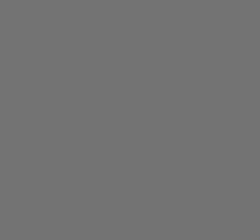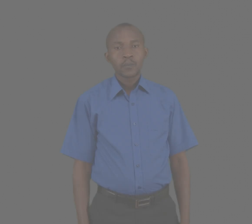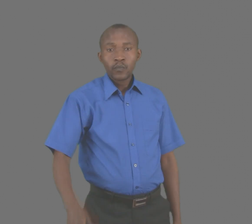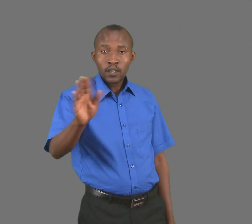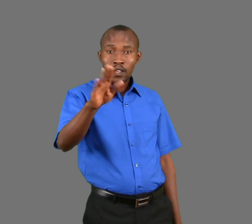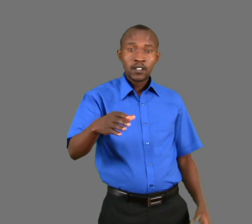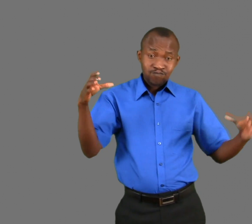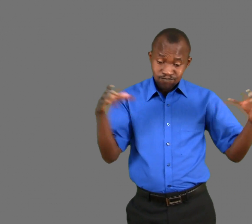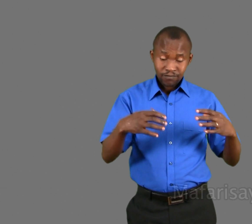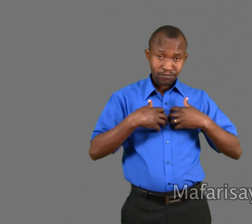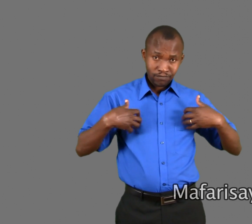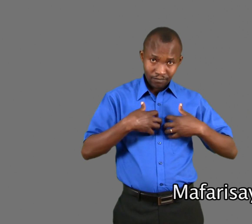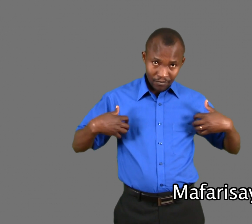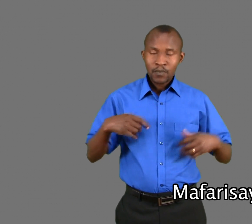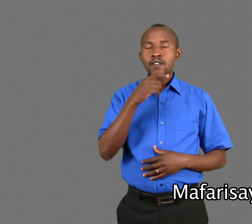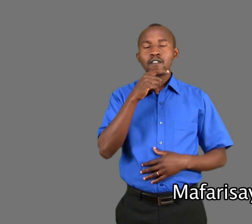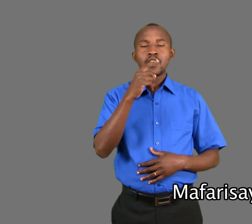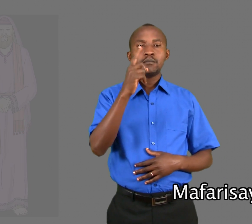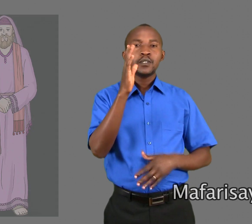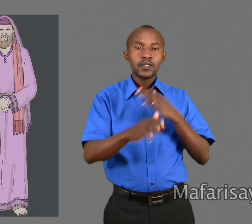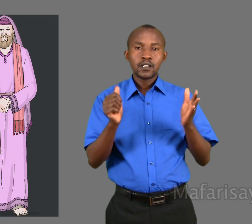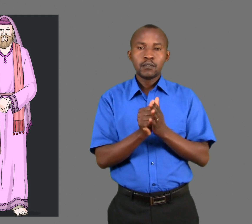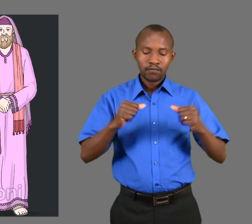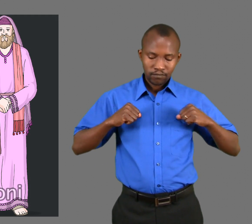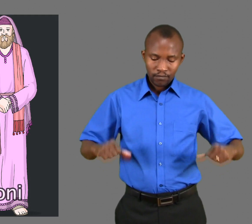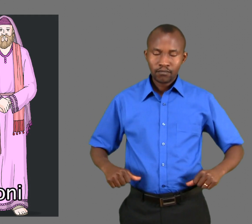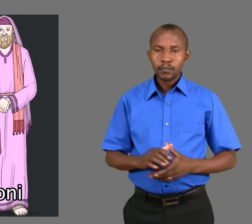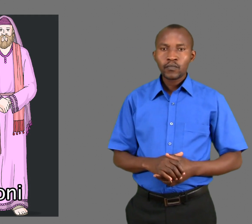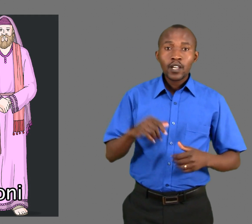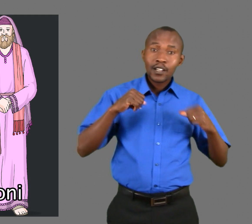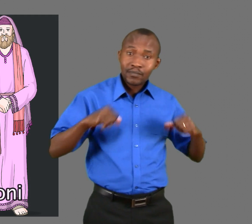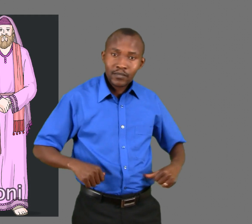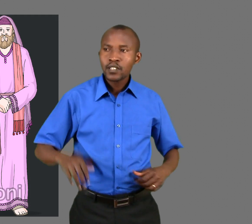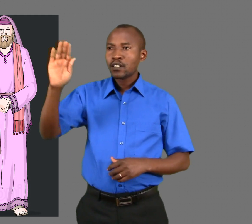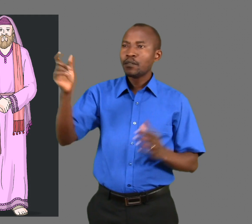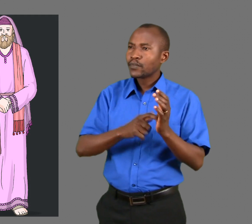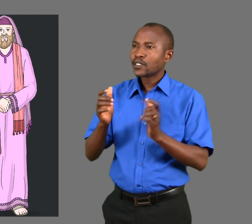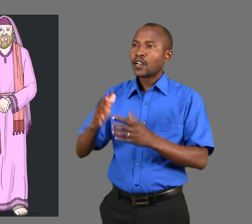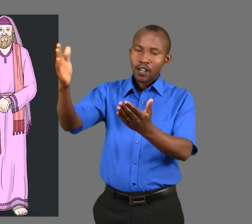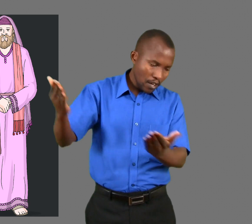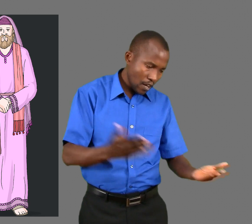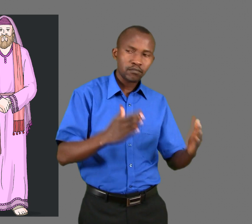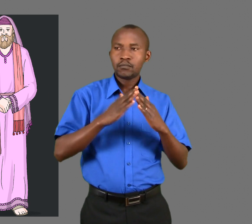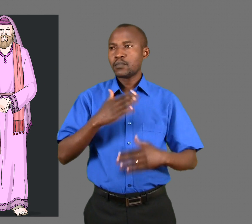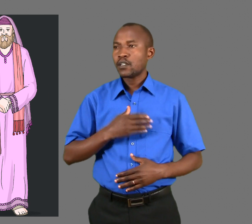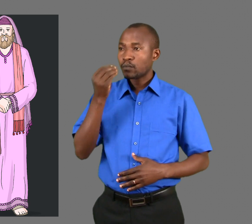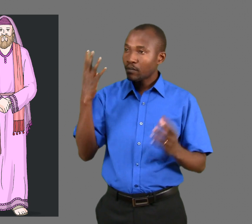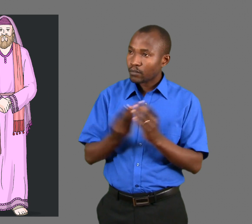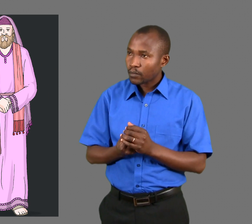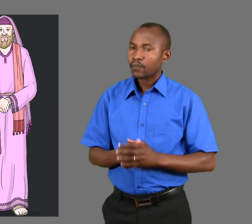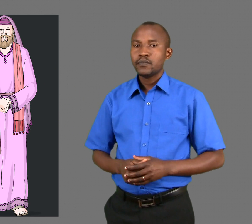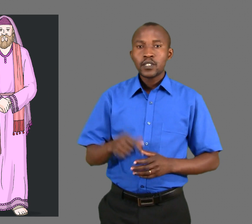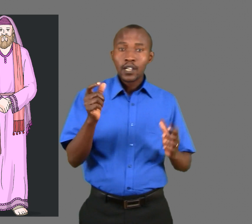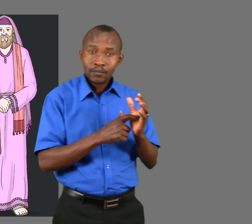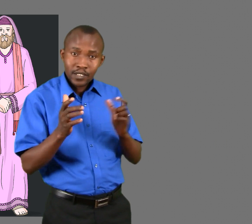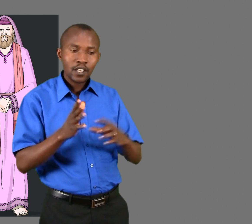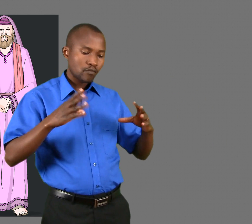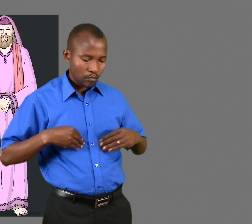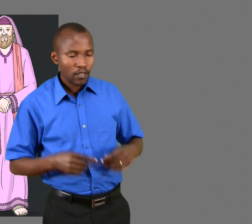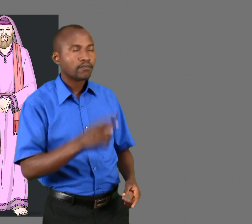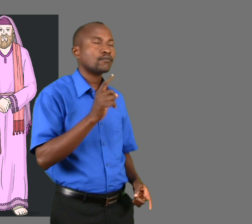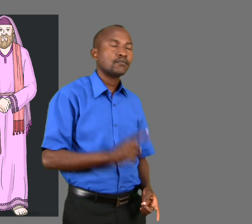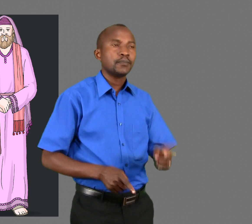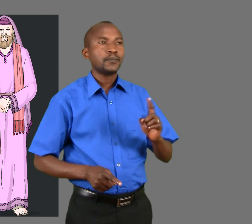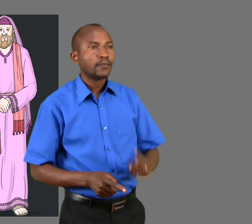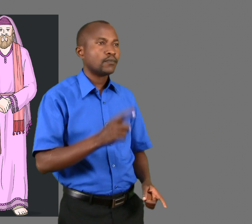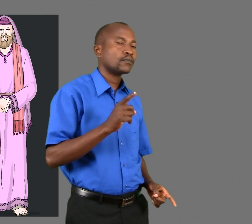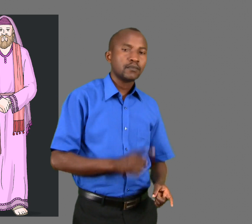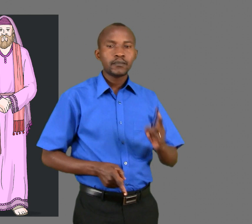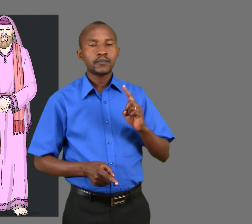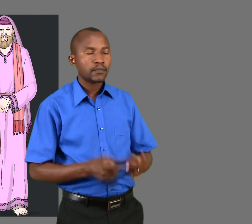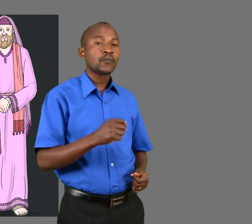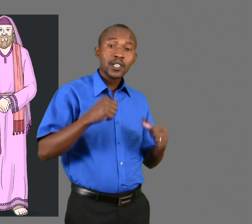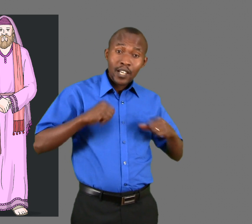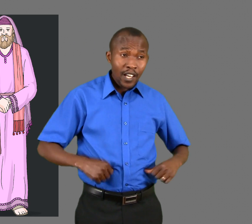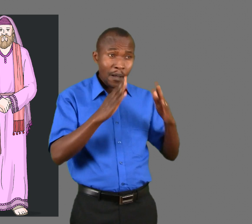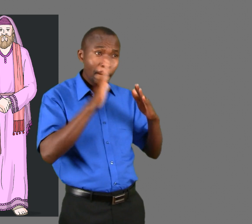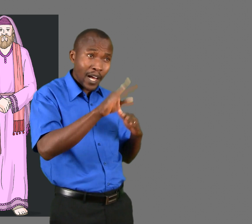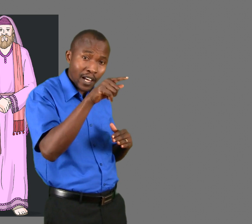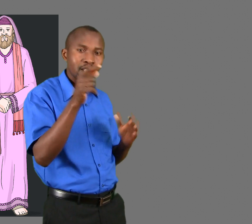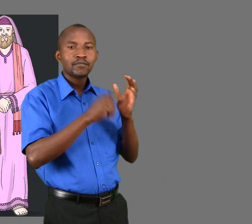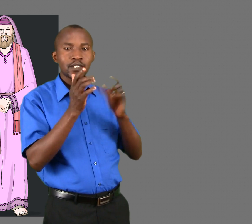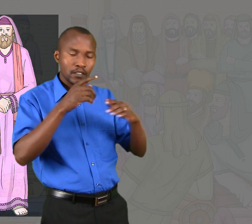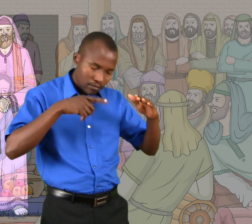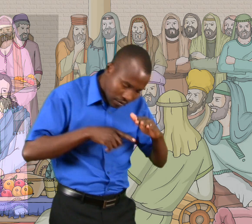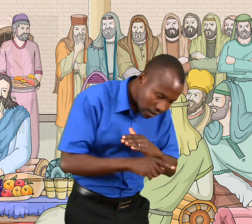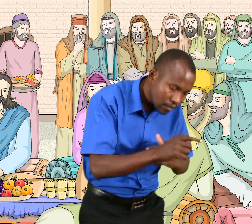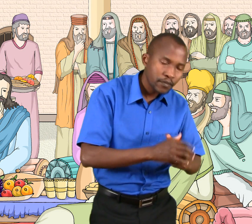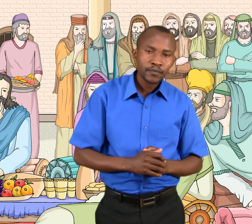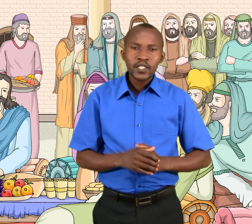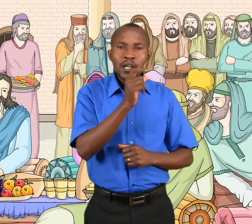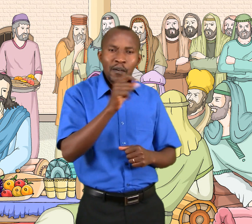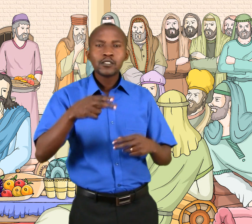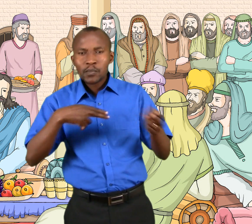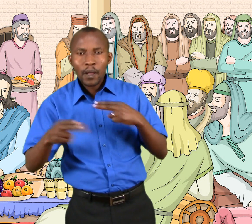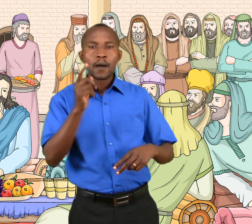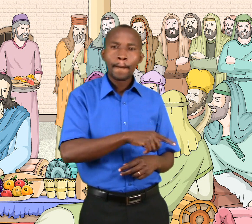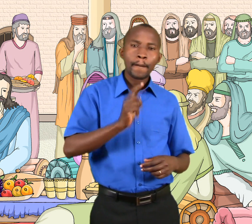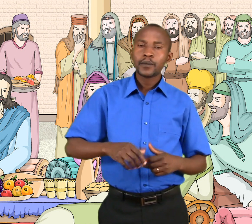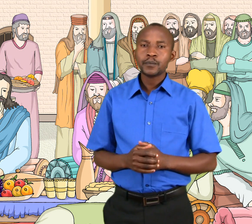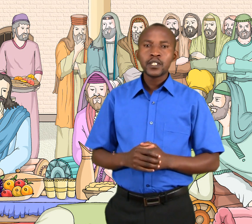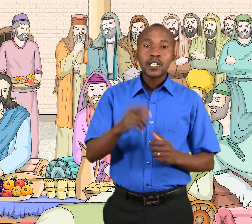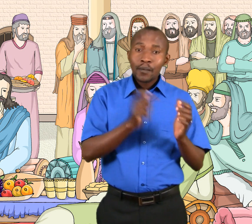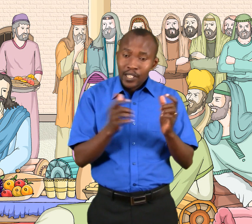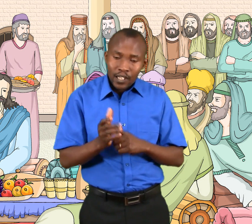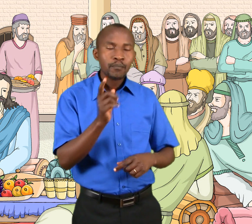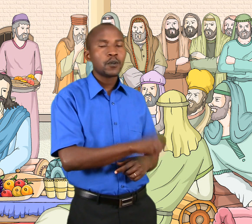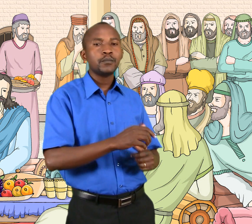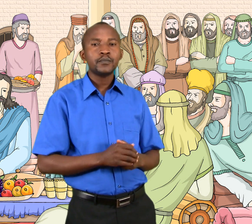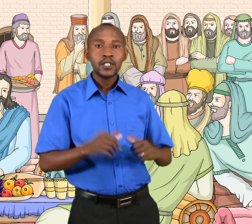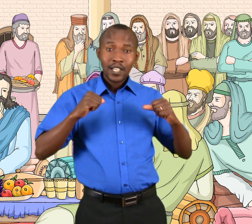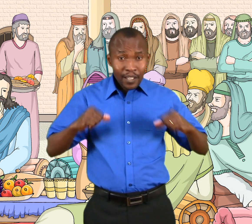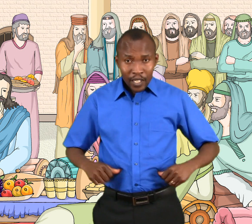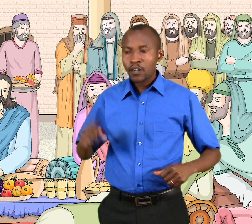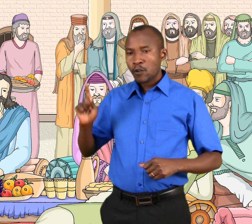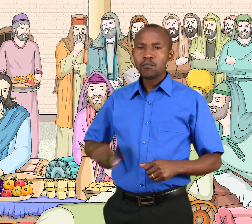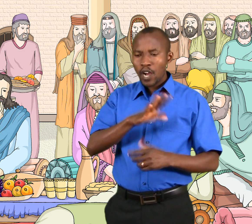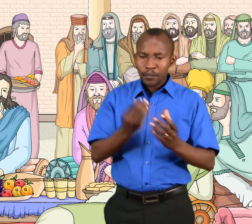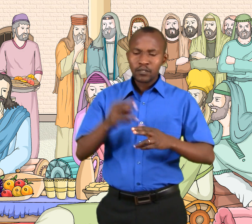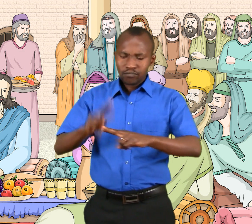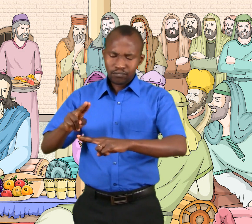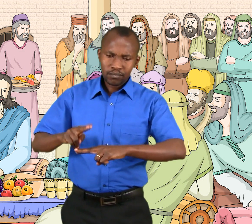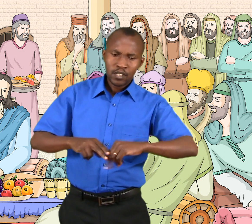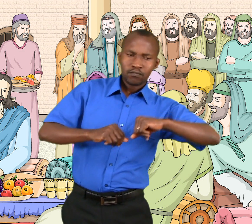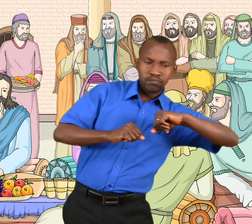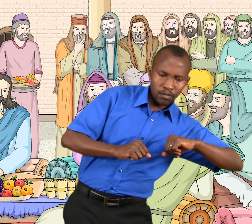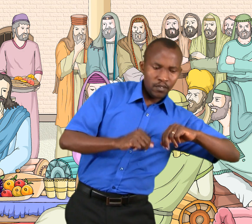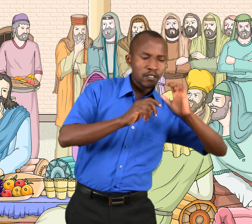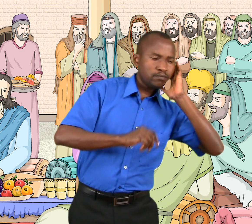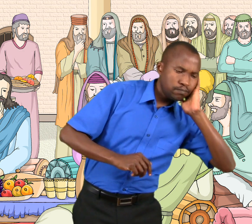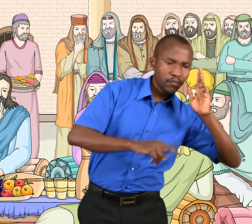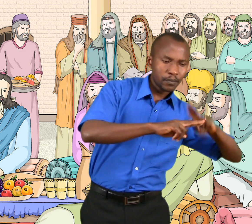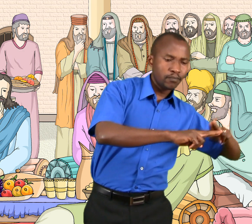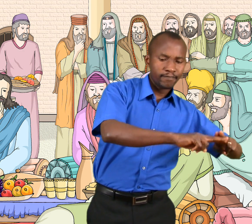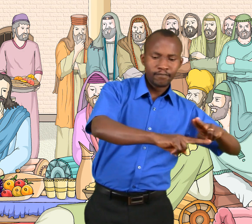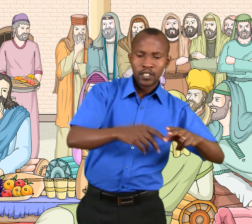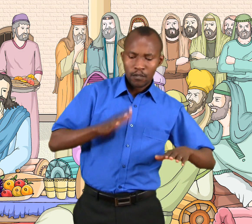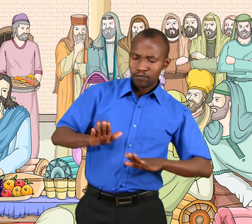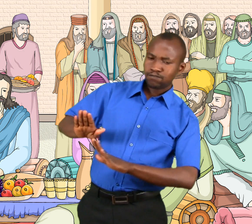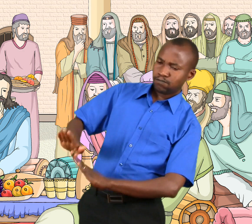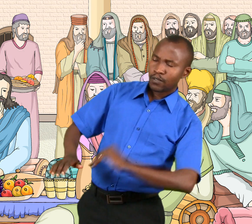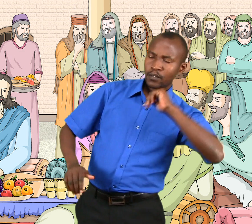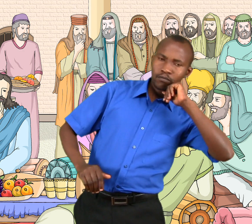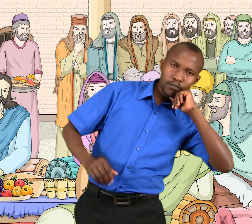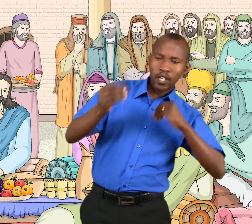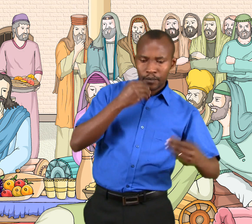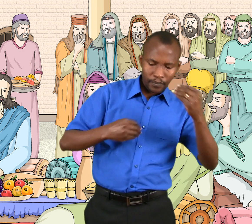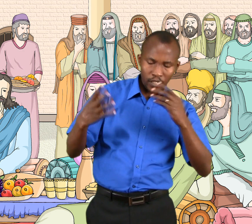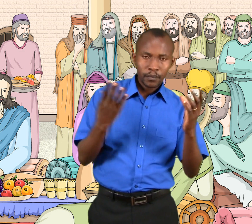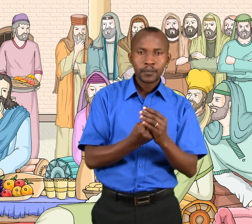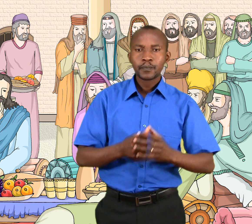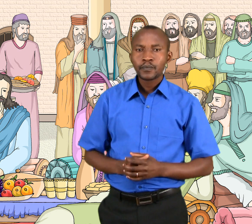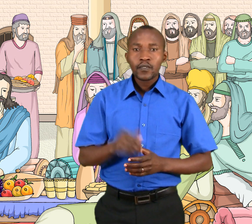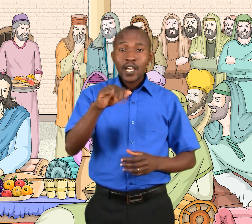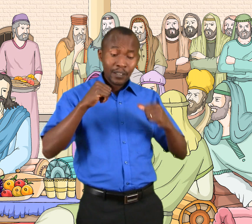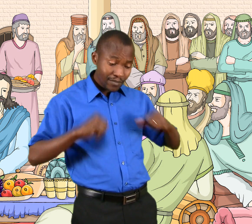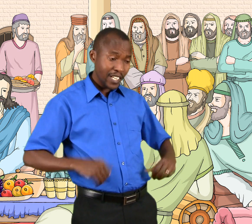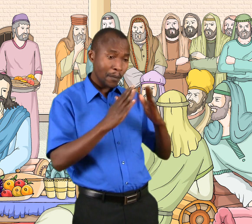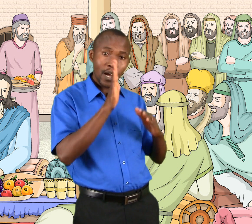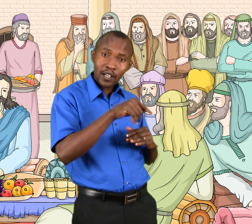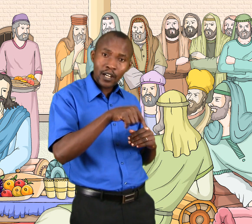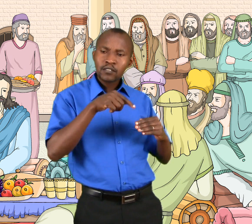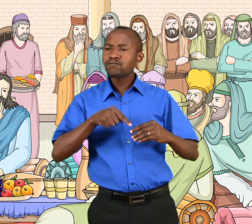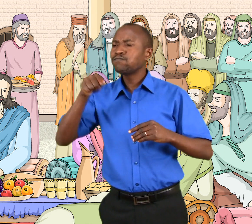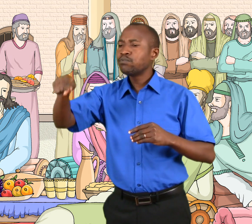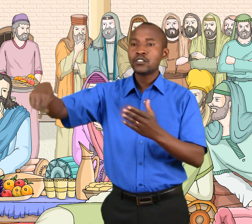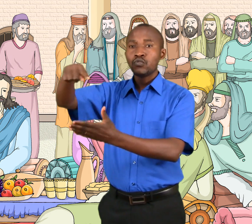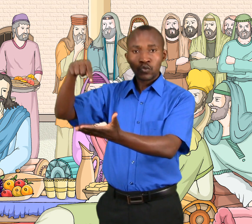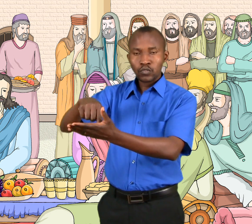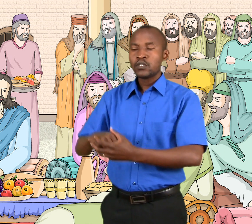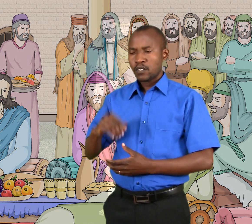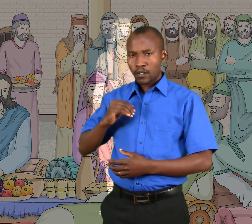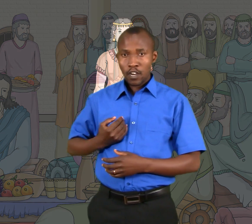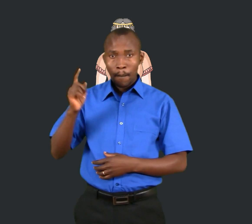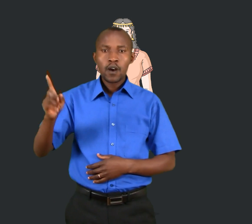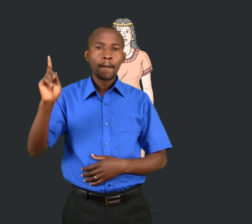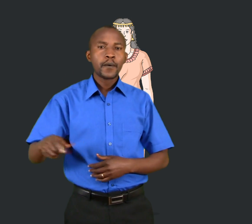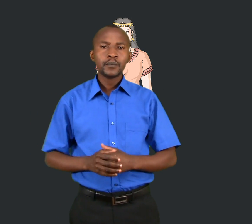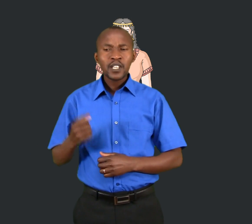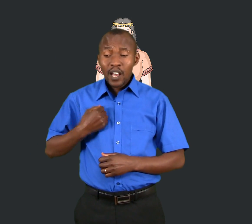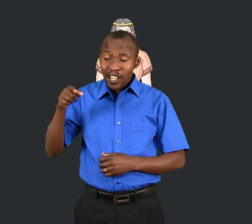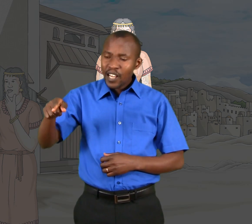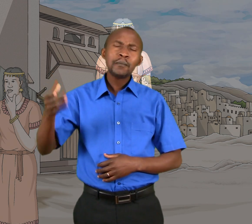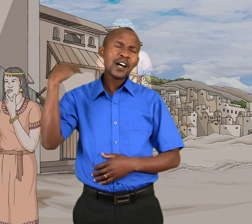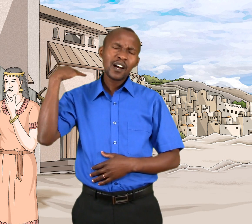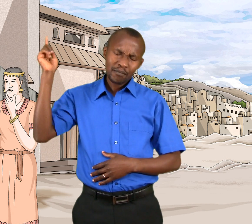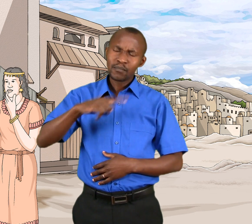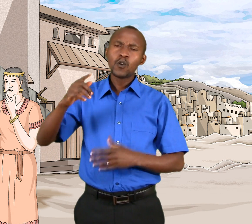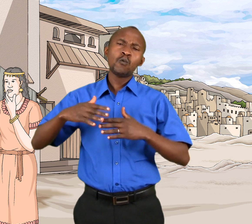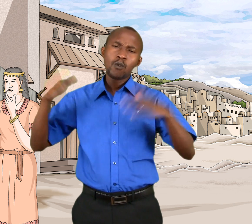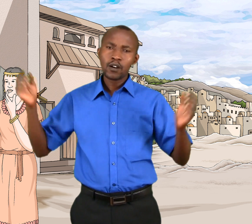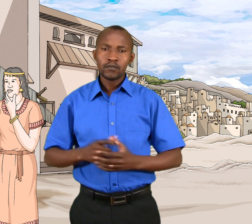Then one of the Pharisees invited Jesus to eat with him, and He entered the Pharisee’s house and reclined at the table.